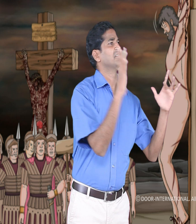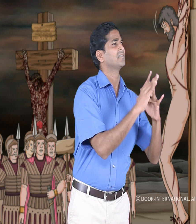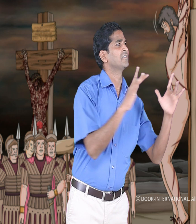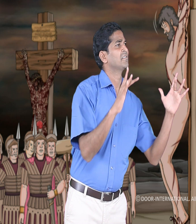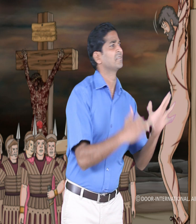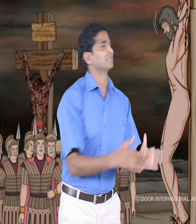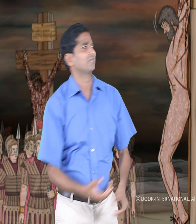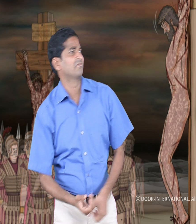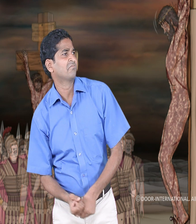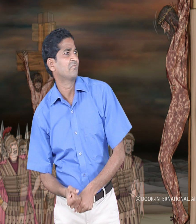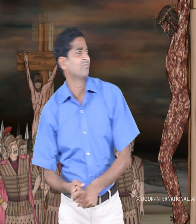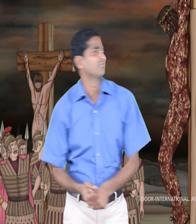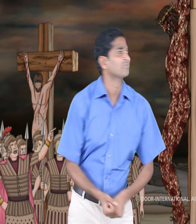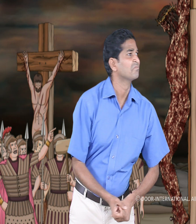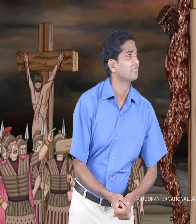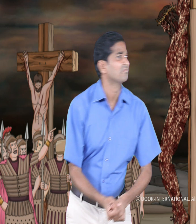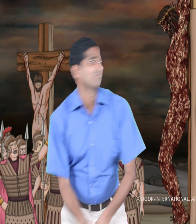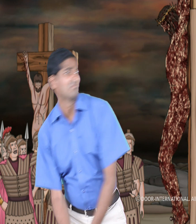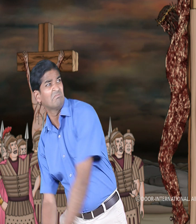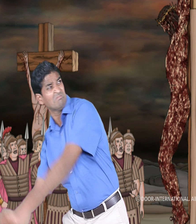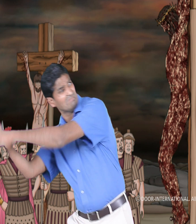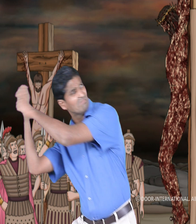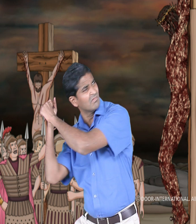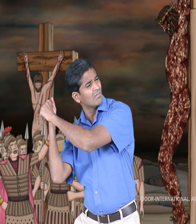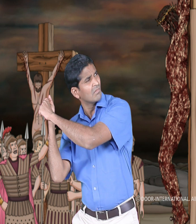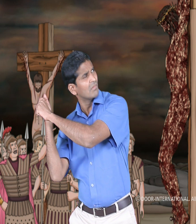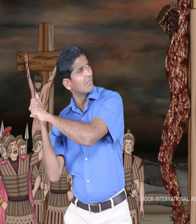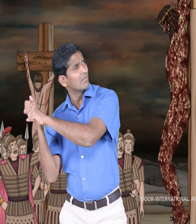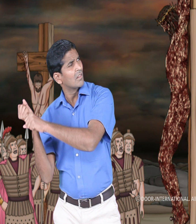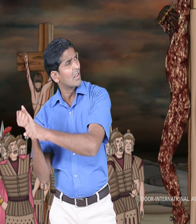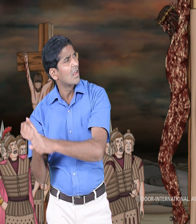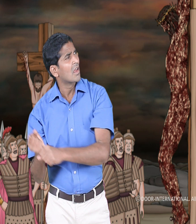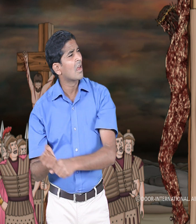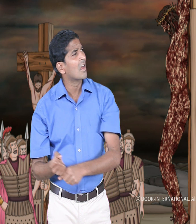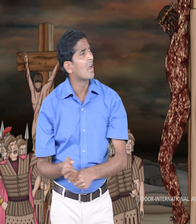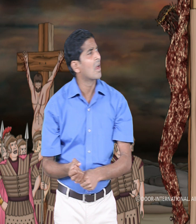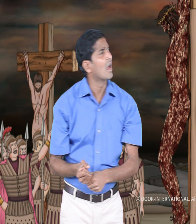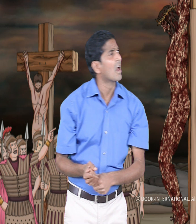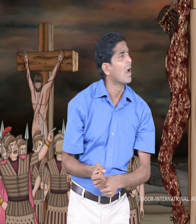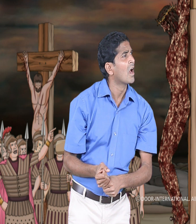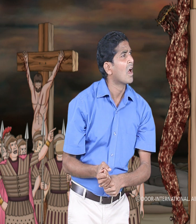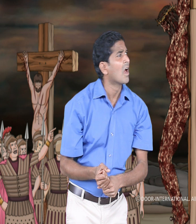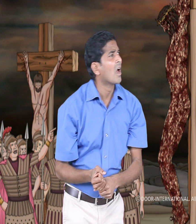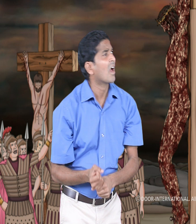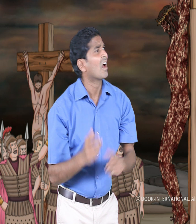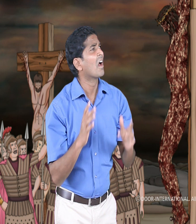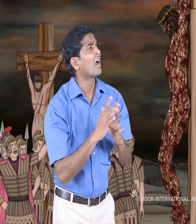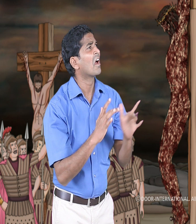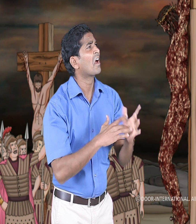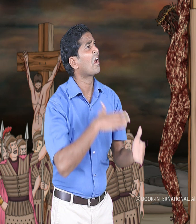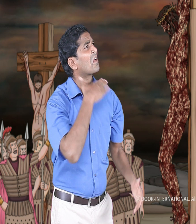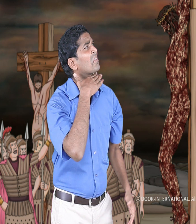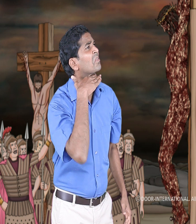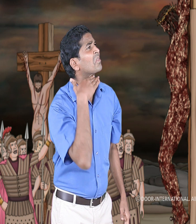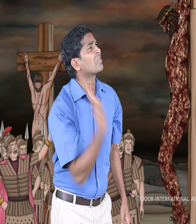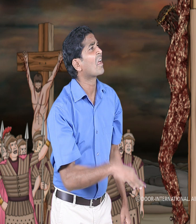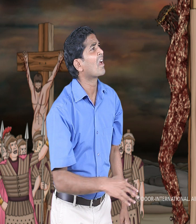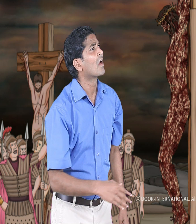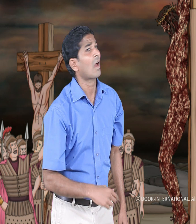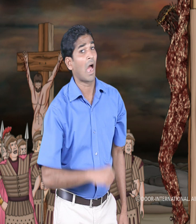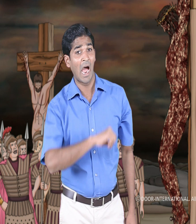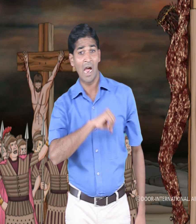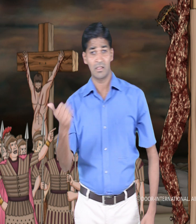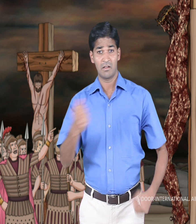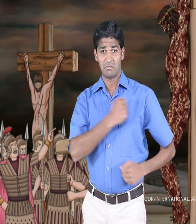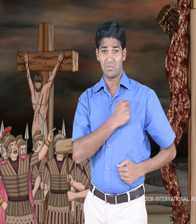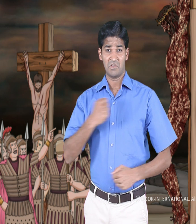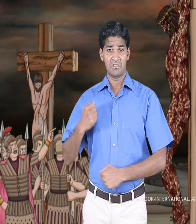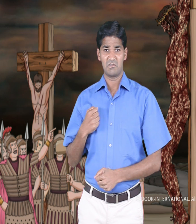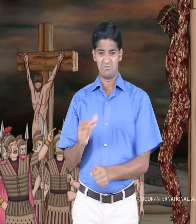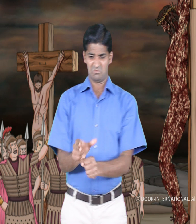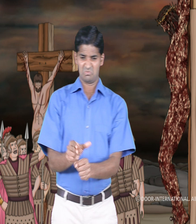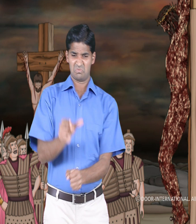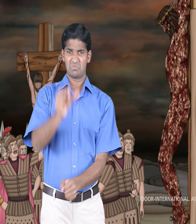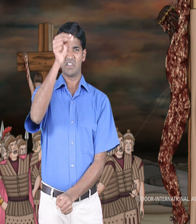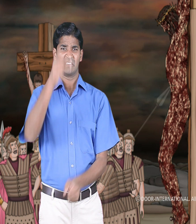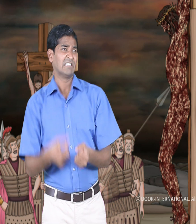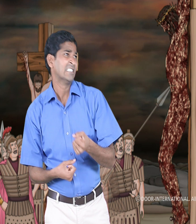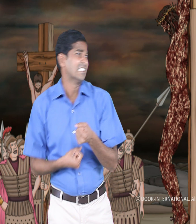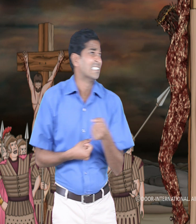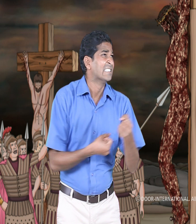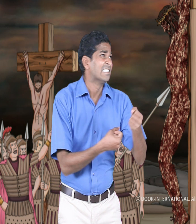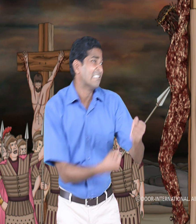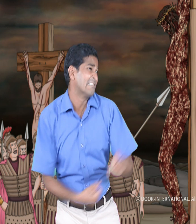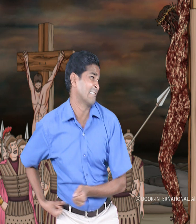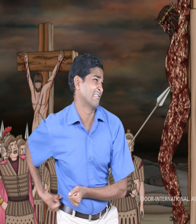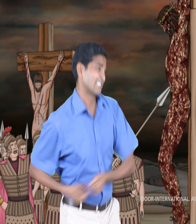But when they came to Jesus and saw that He was already dead, they did not break His legs.